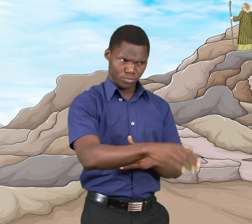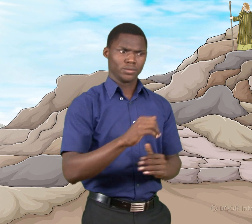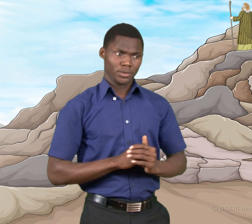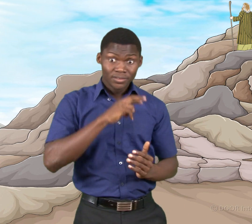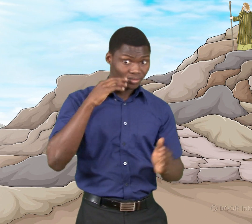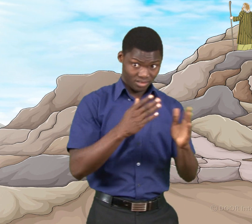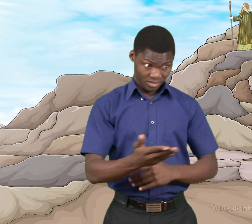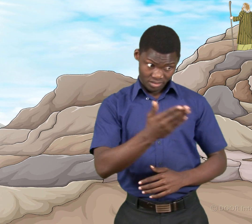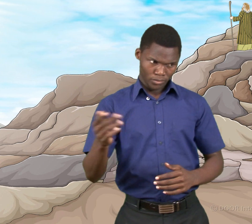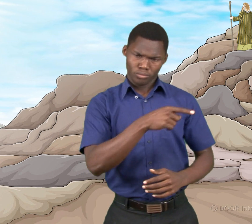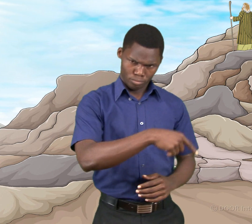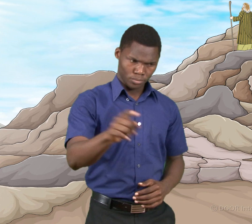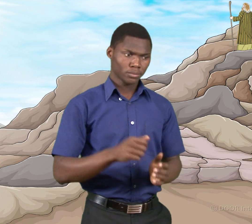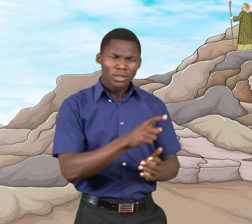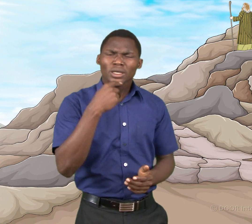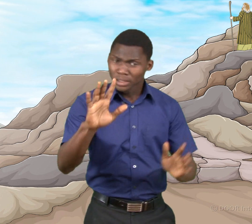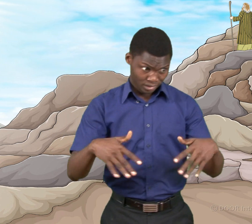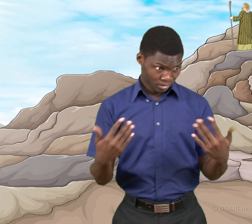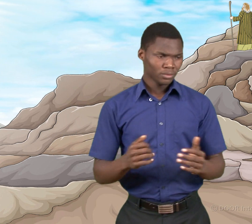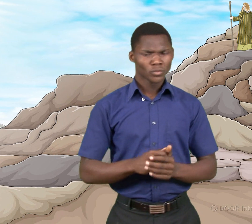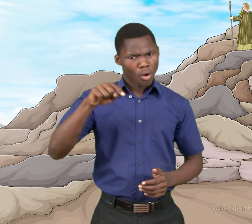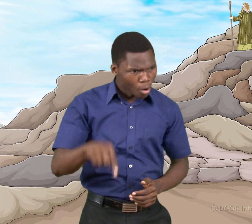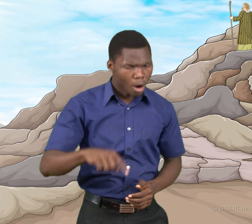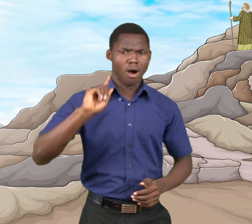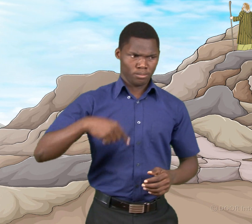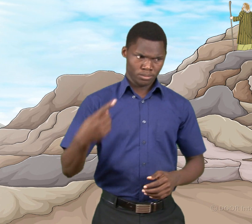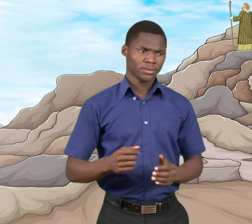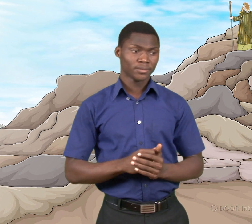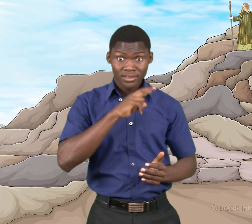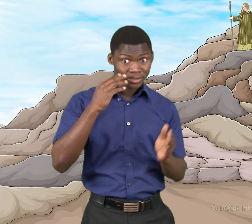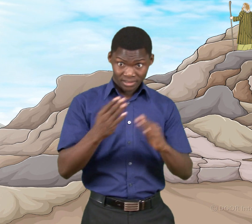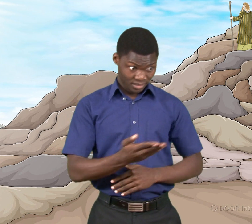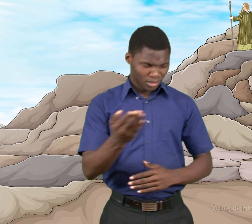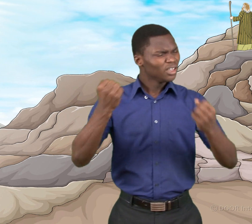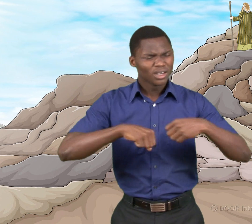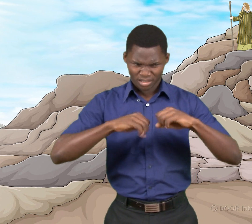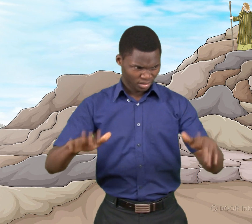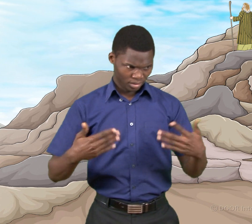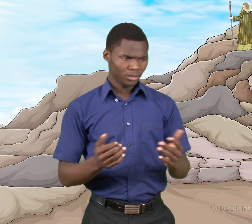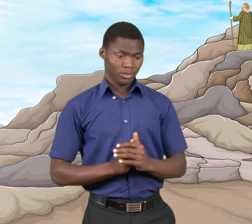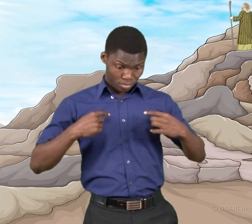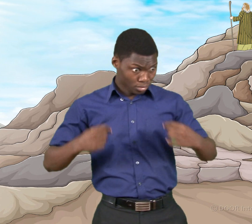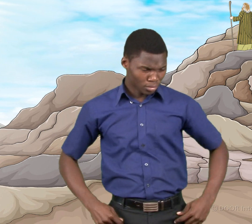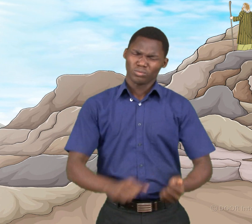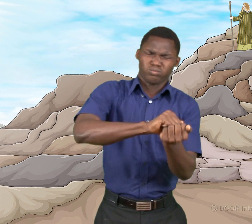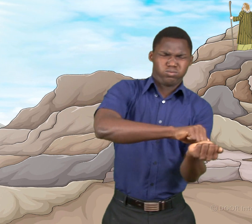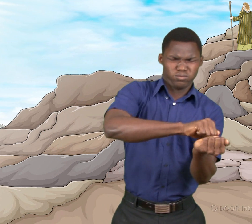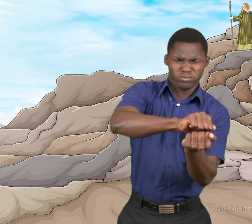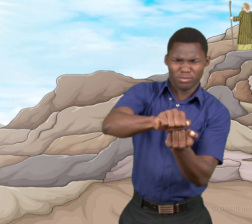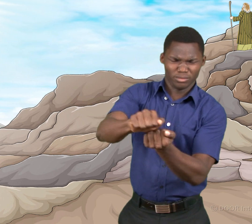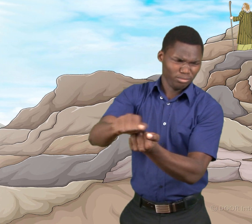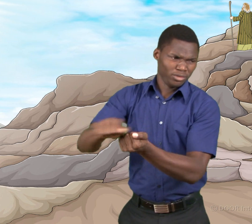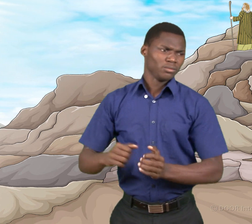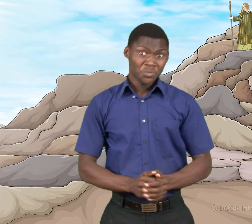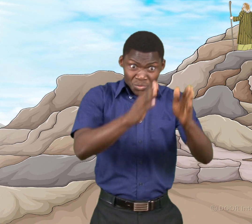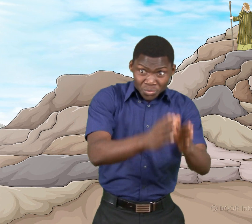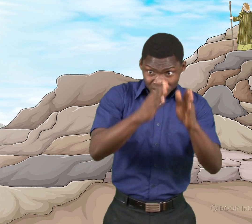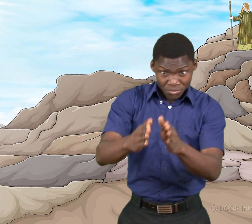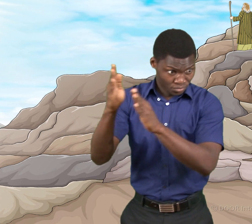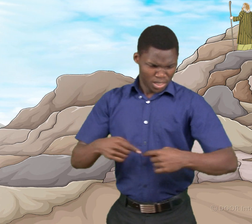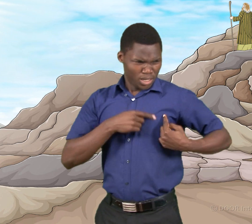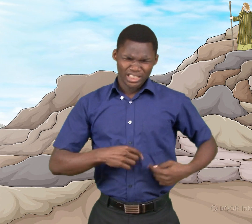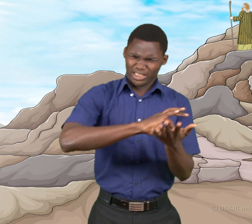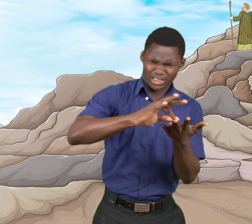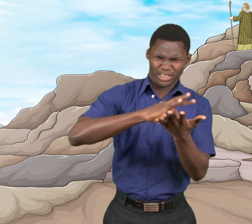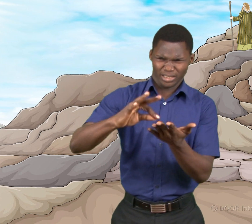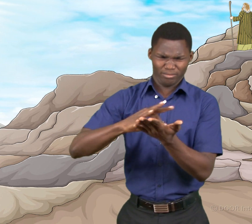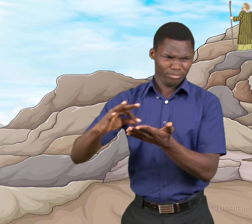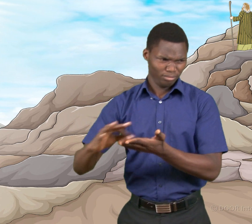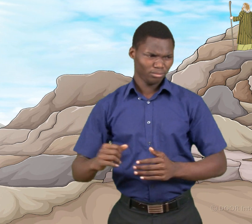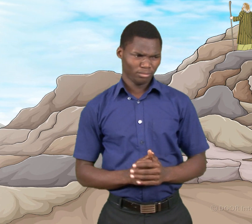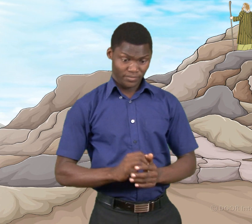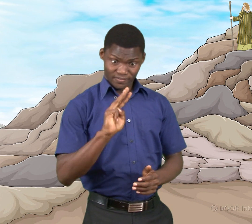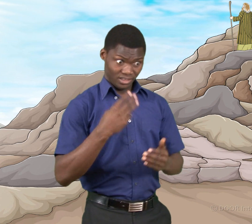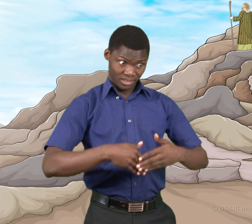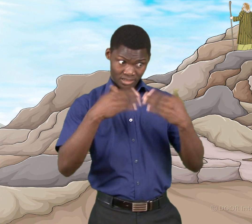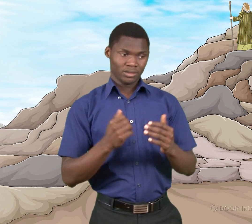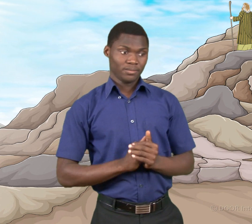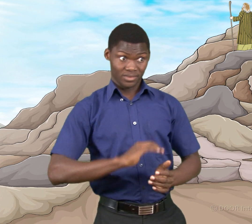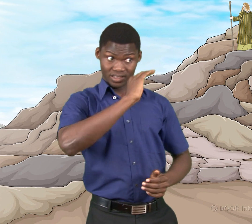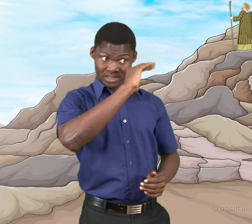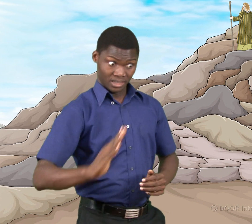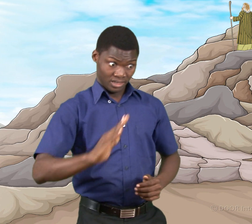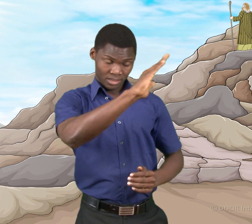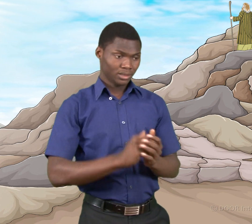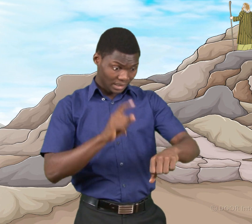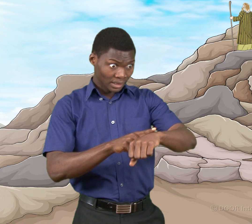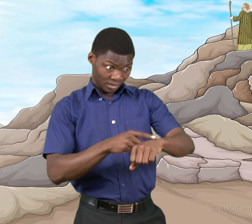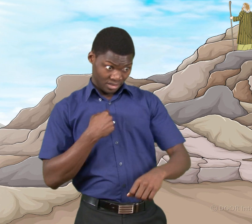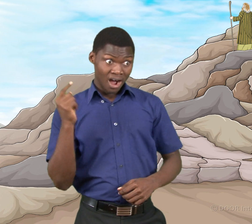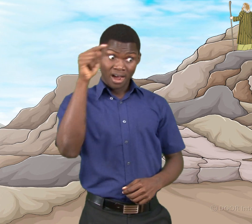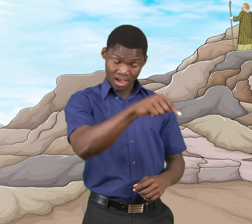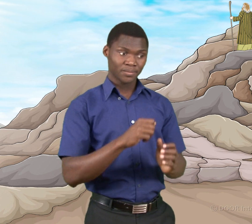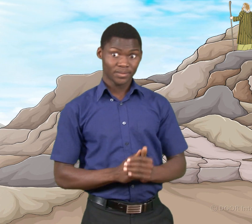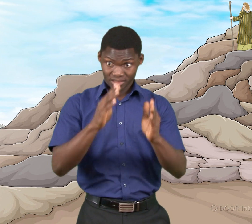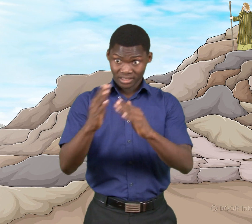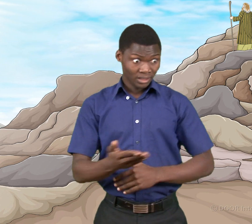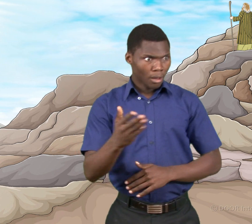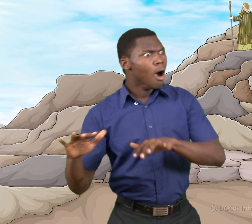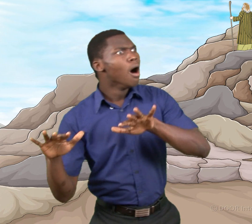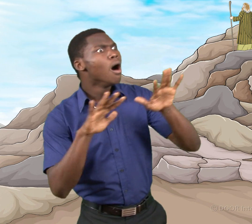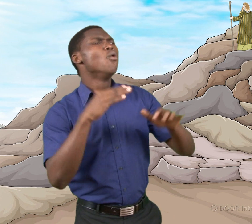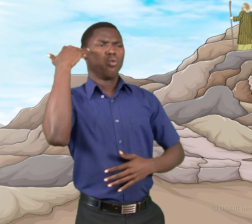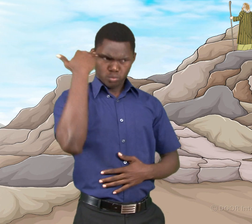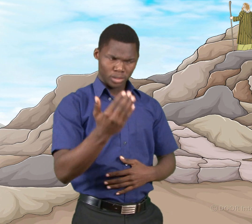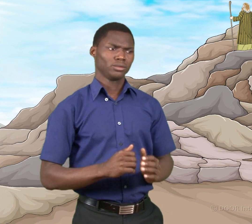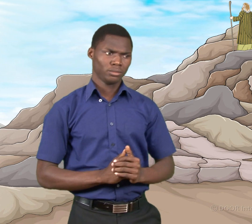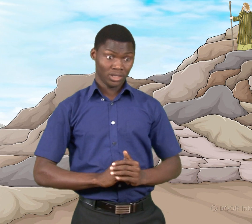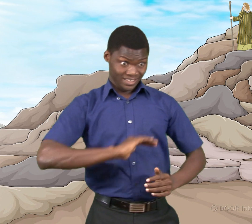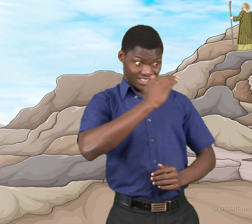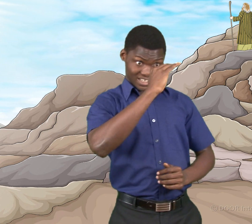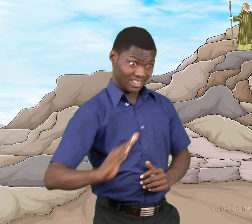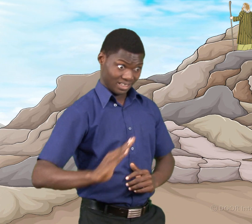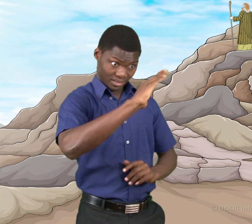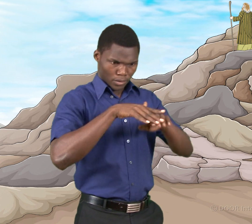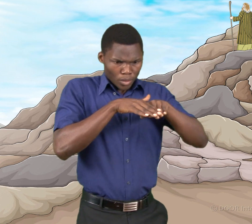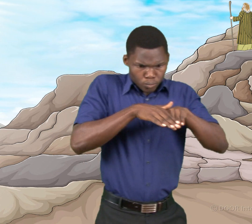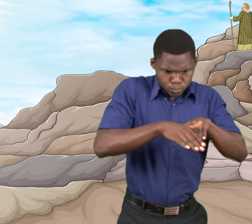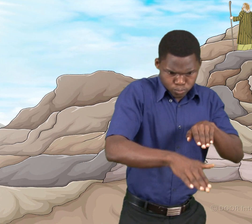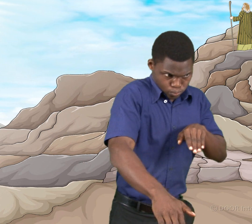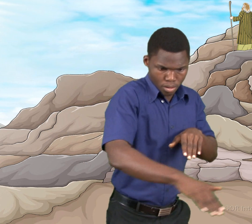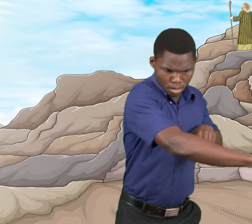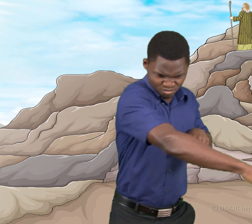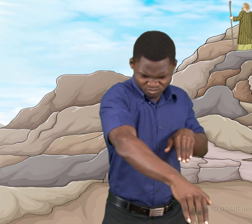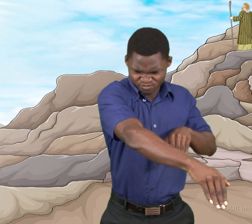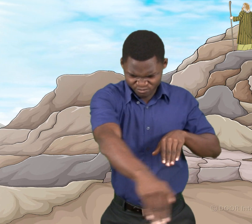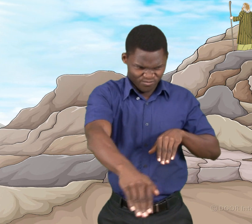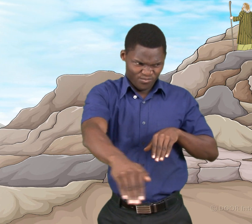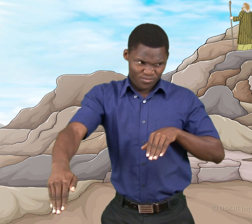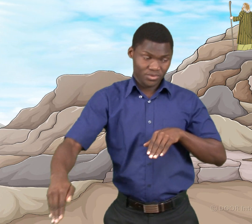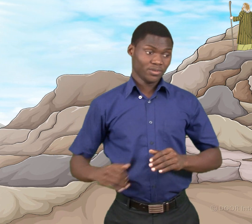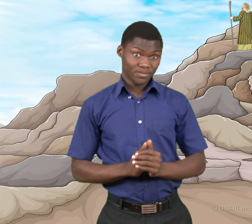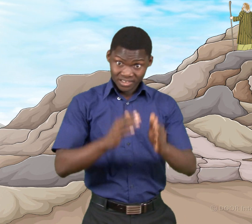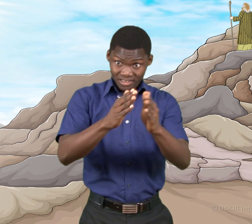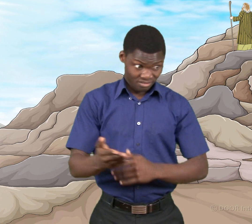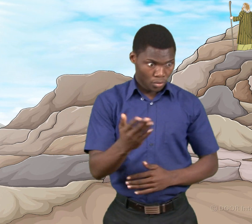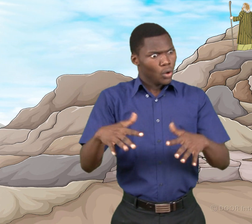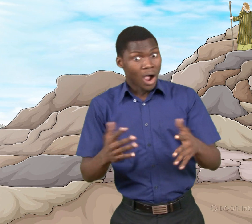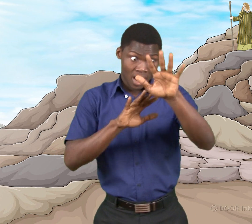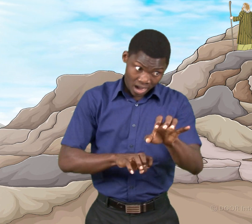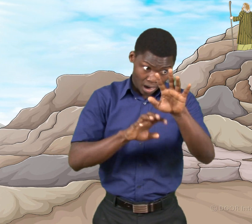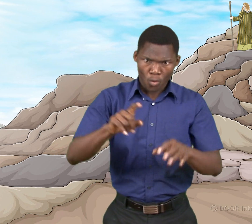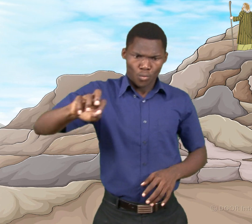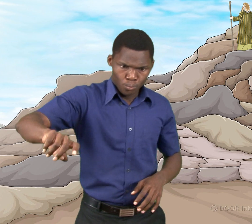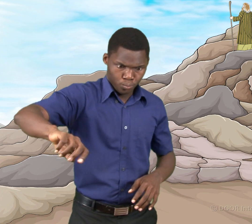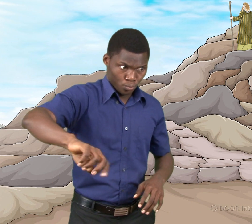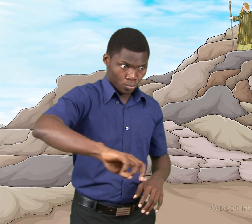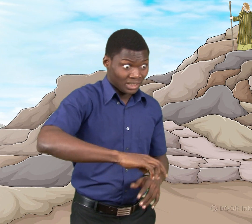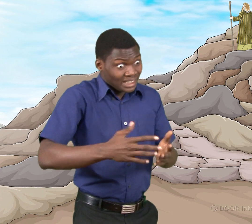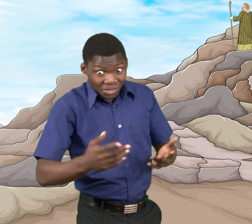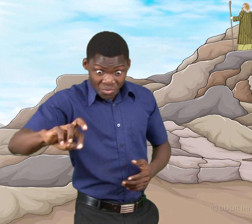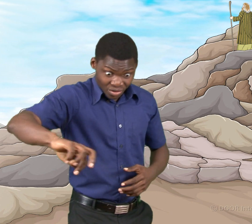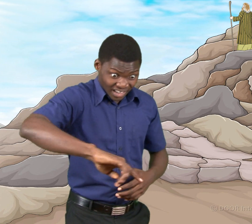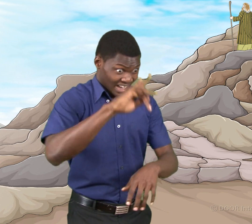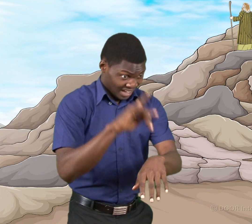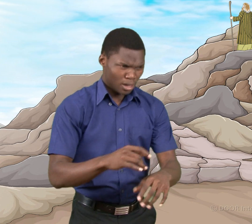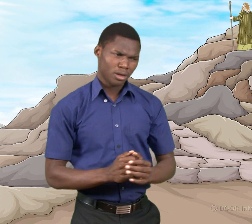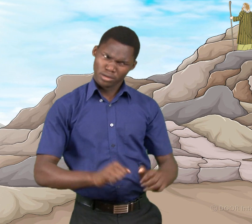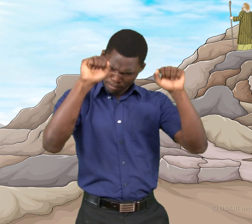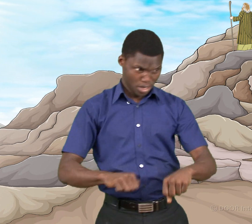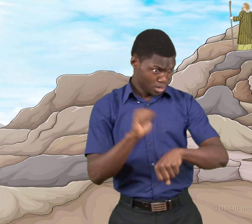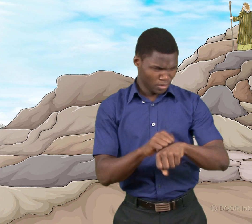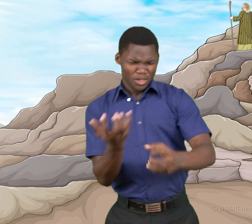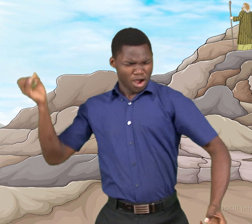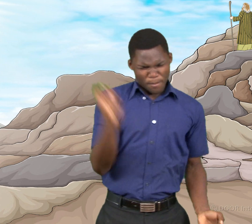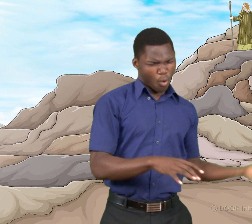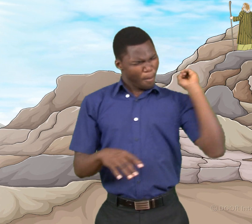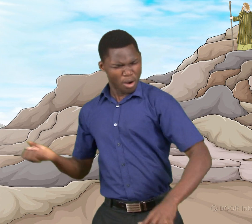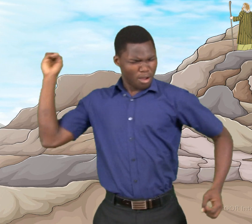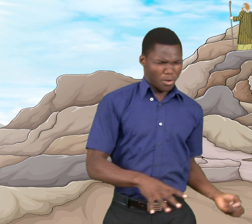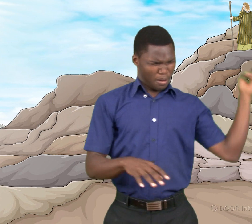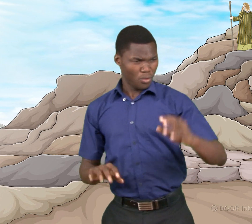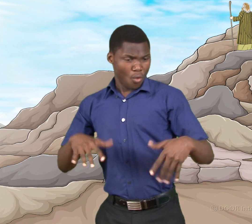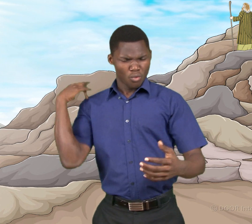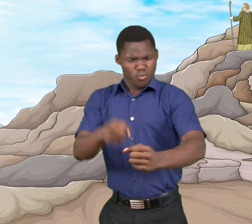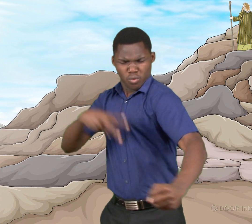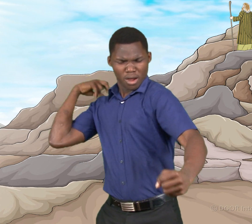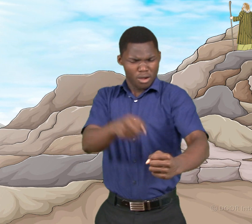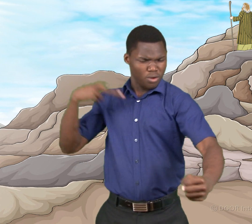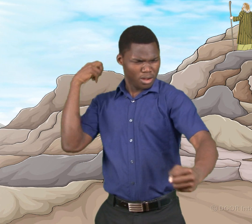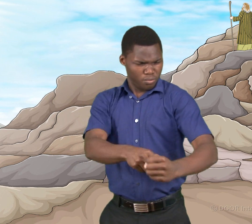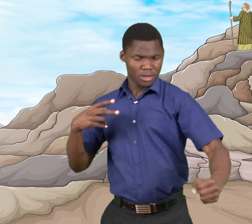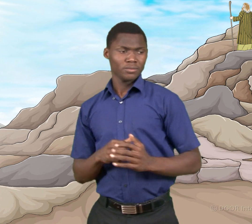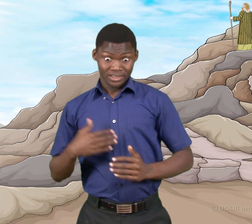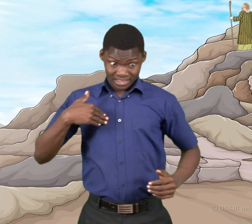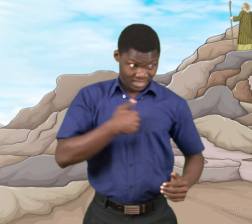Then the LORD said to Moses, “Go to the people and consecrate them today and tomorrow. They must wash their clothes and be prepared by the third day, for on the third day the LORD will come down on Mount Sinai in the sight of all the people.